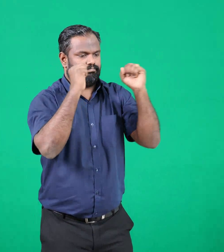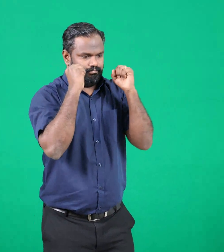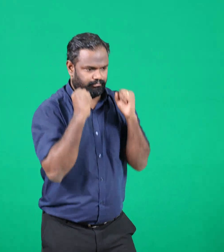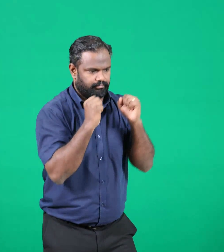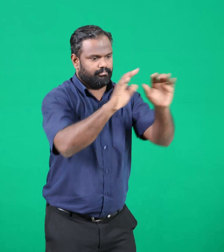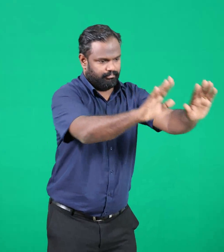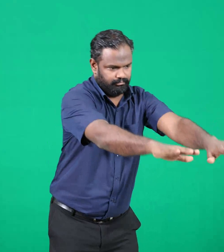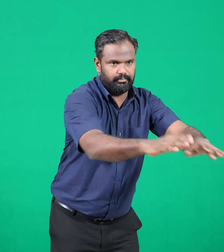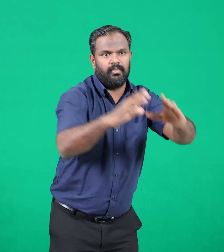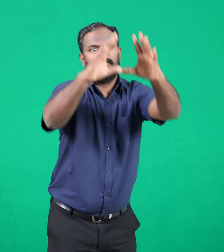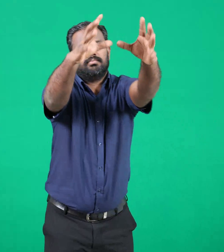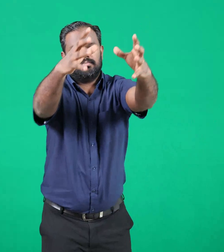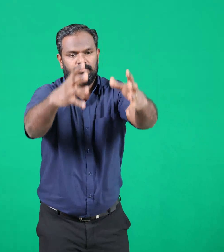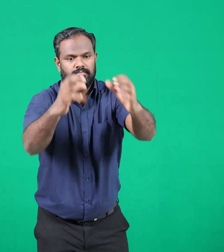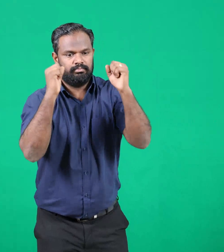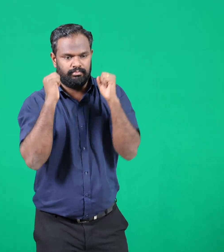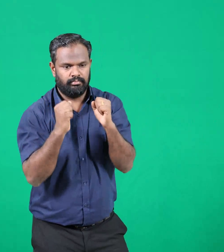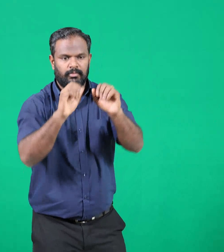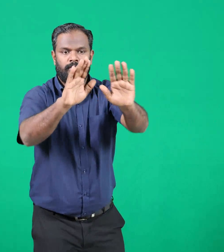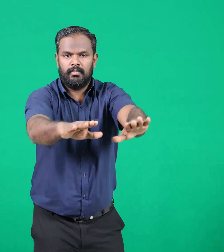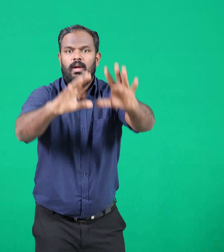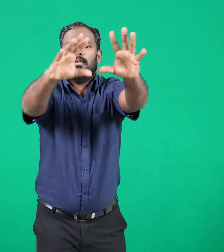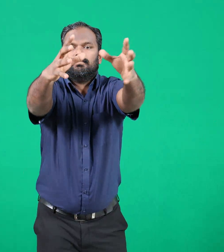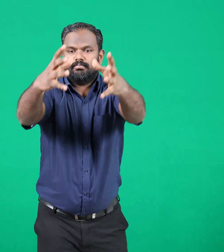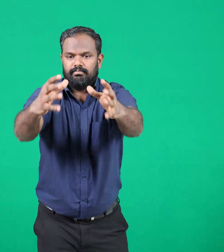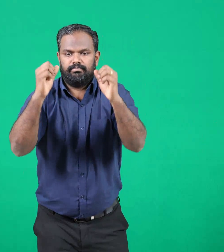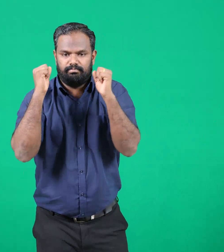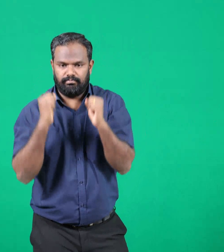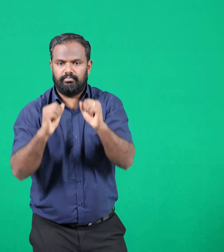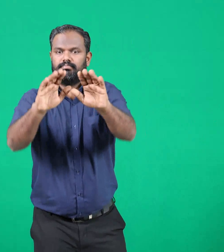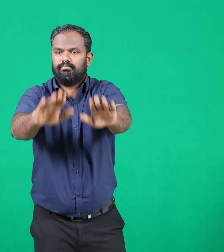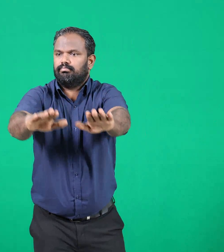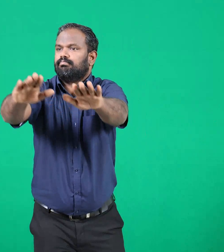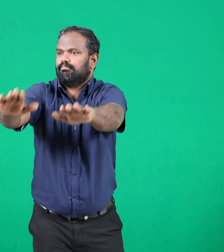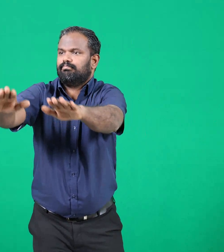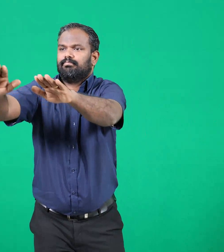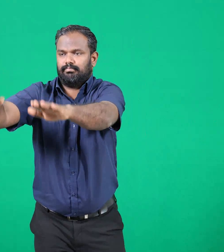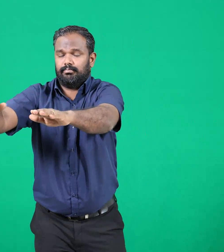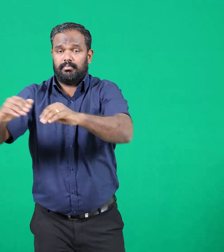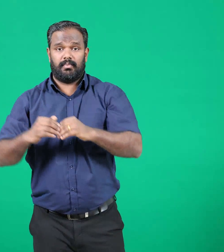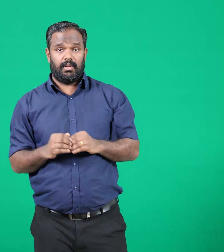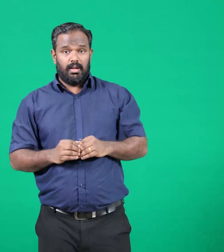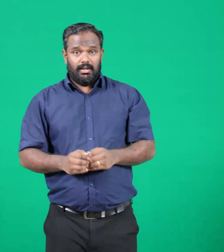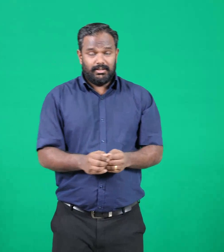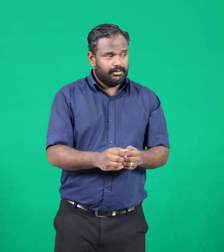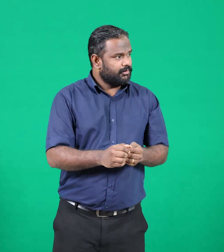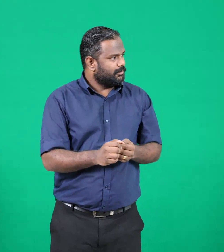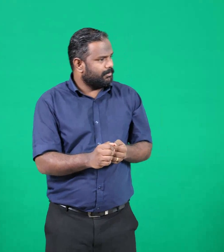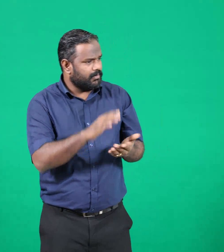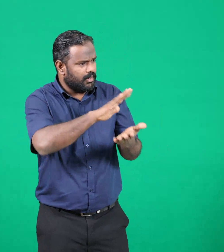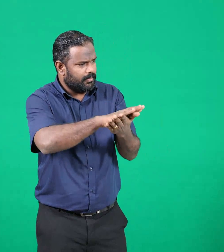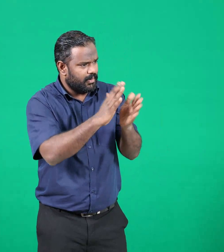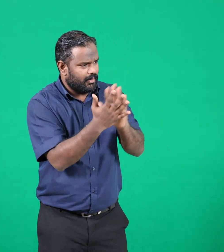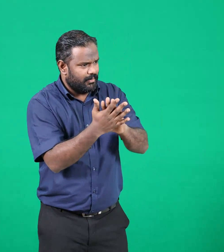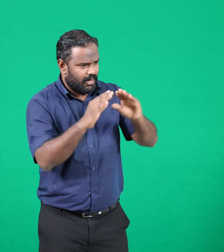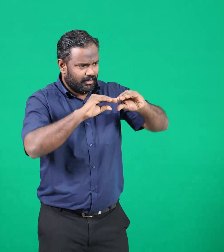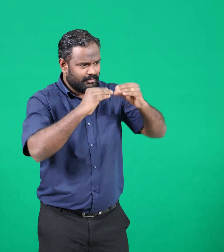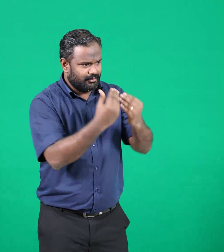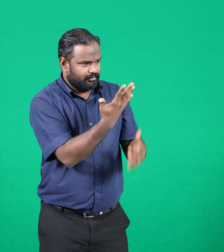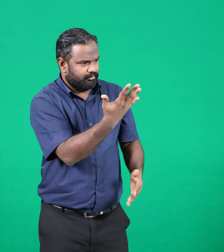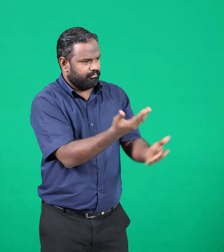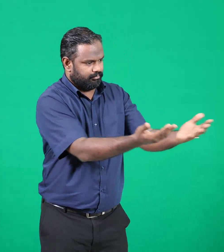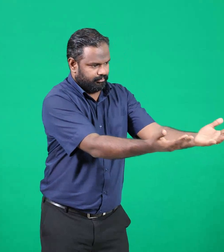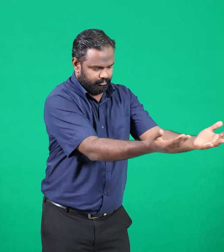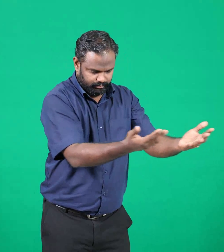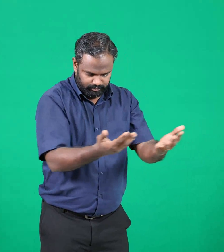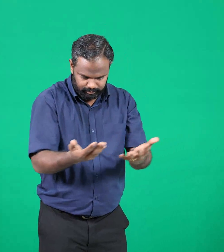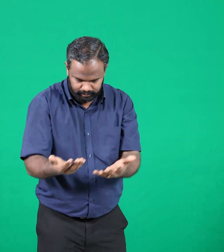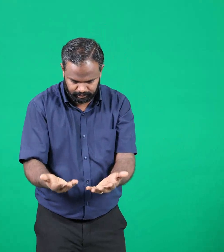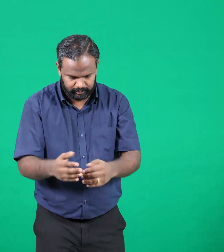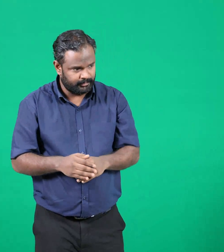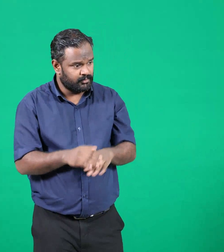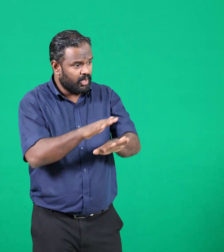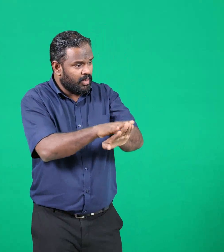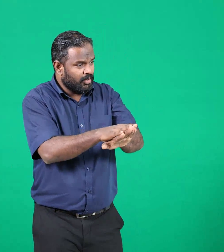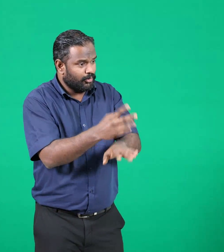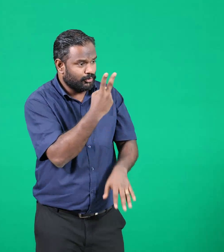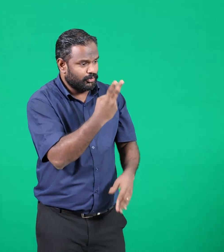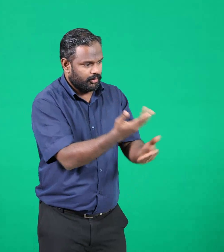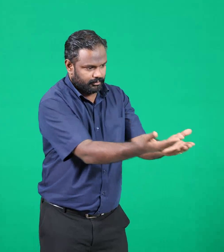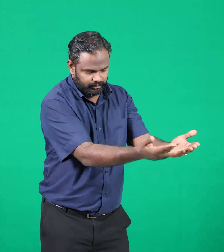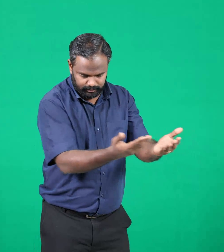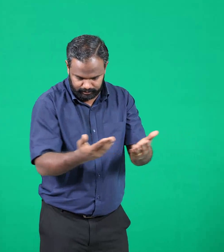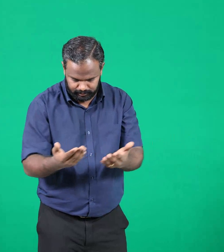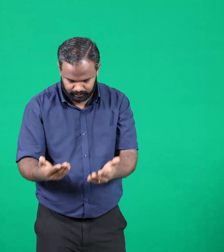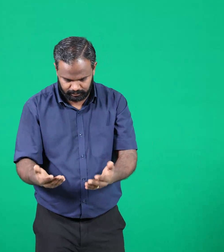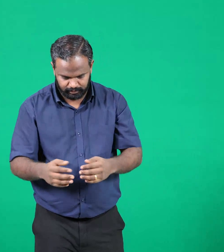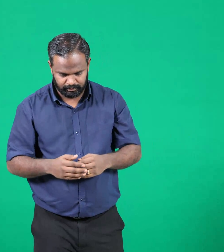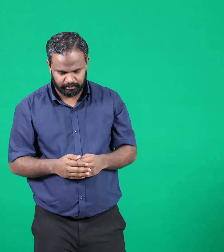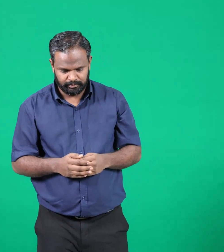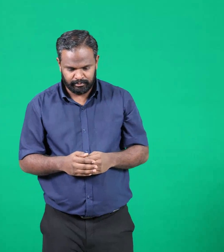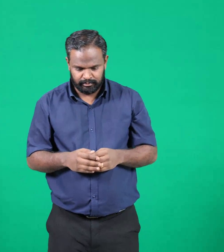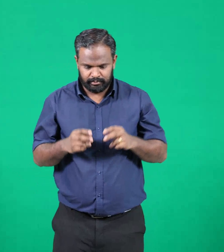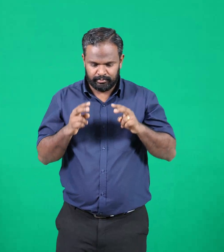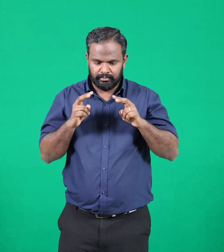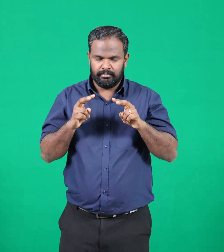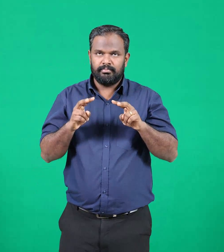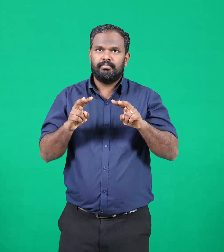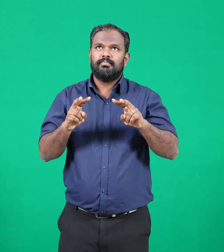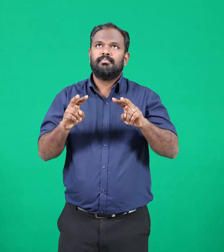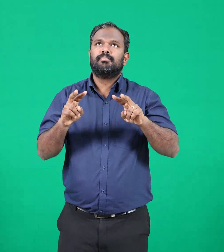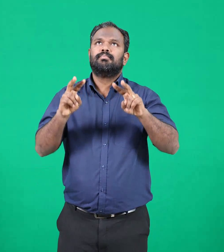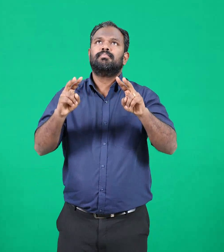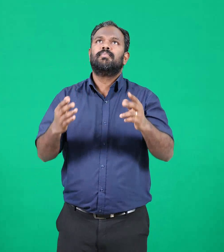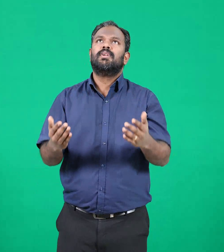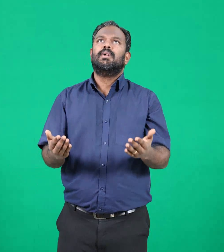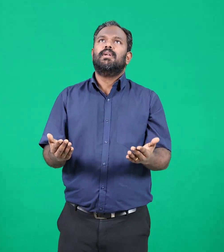They did so, and everyone was seated.